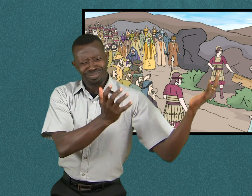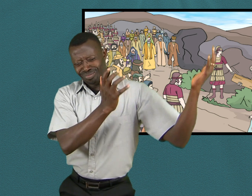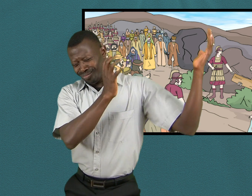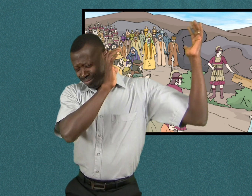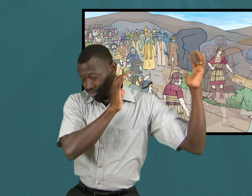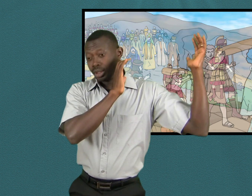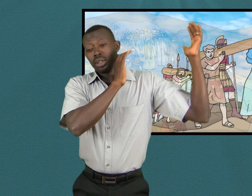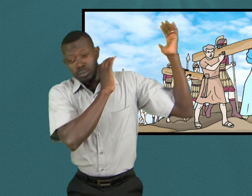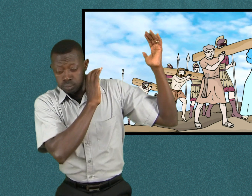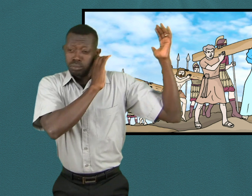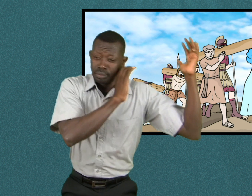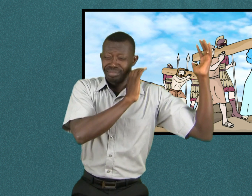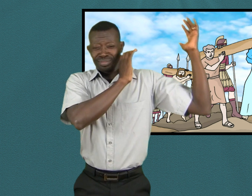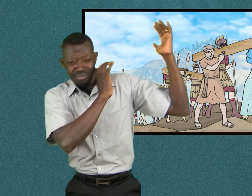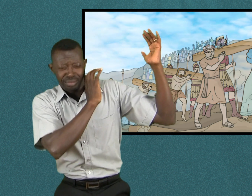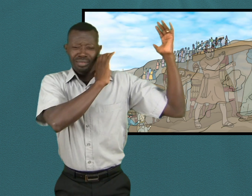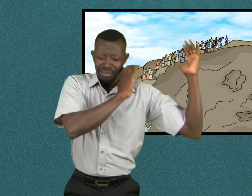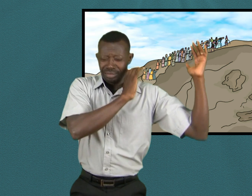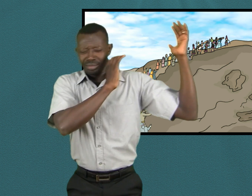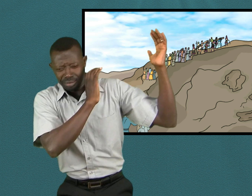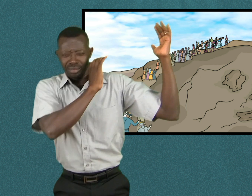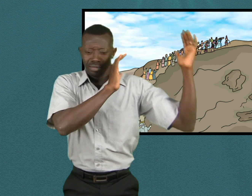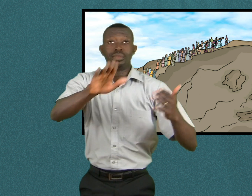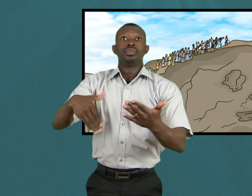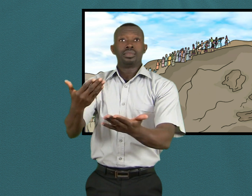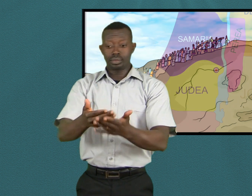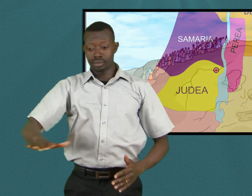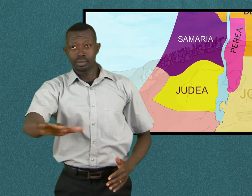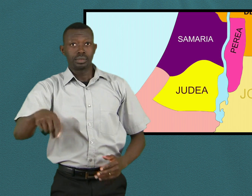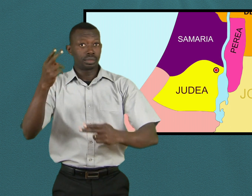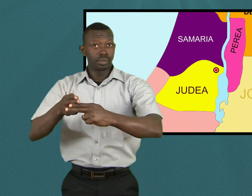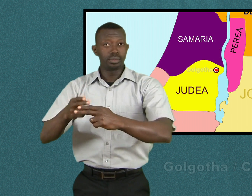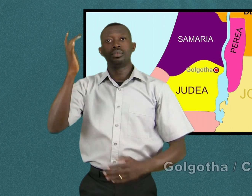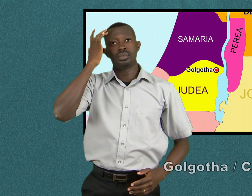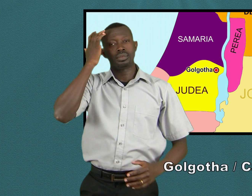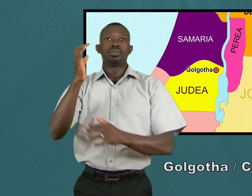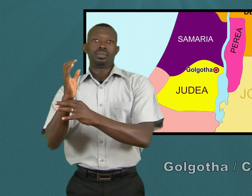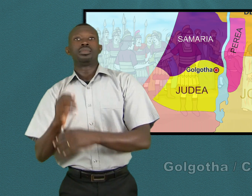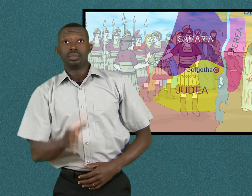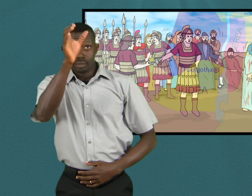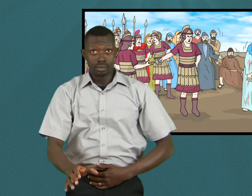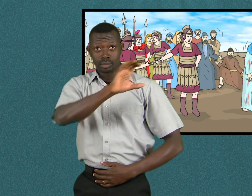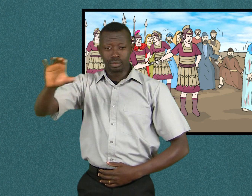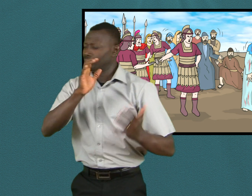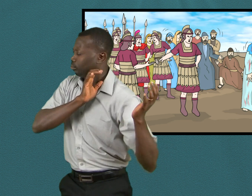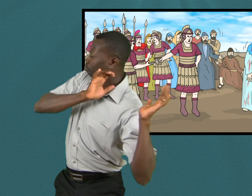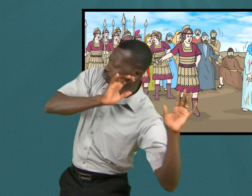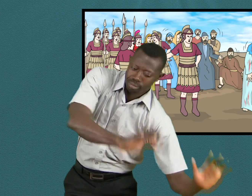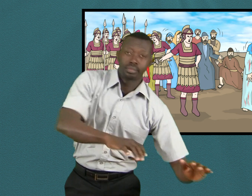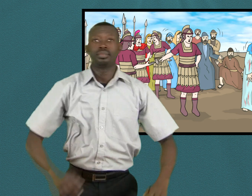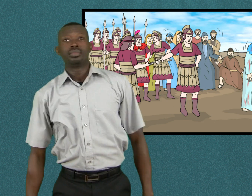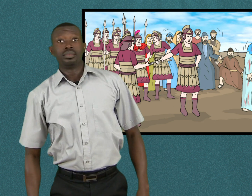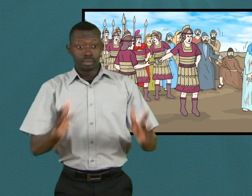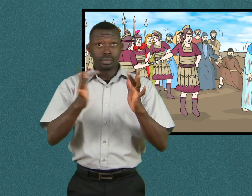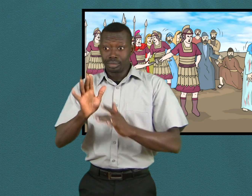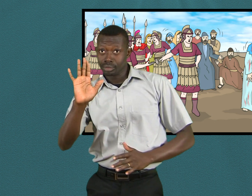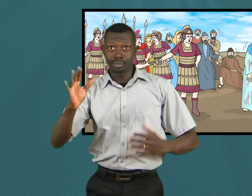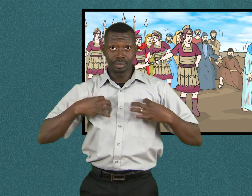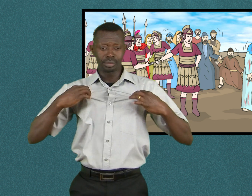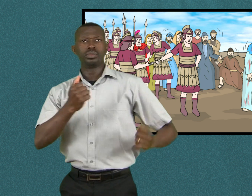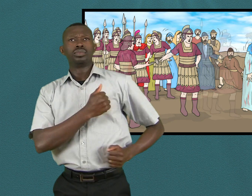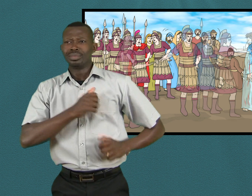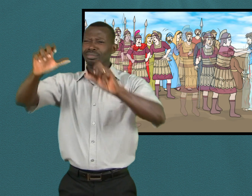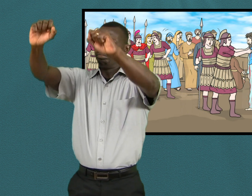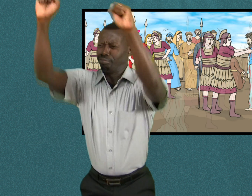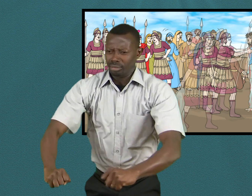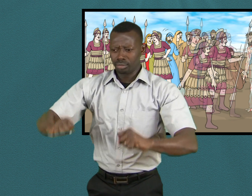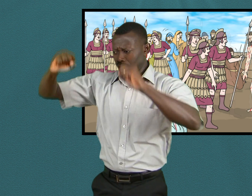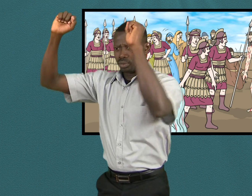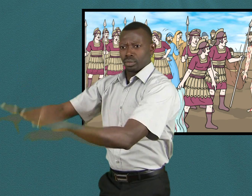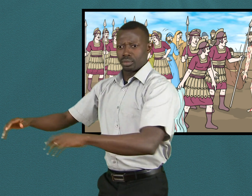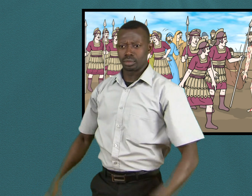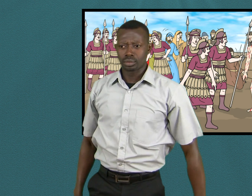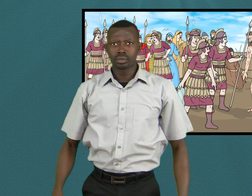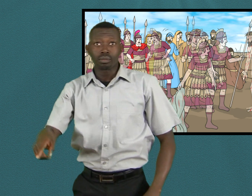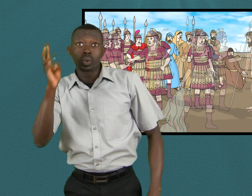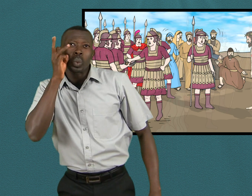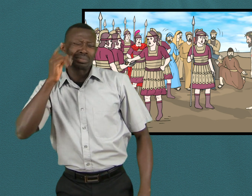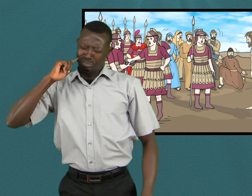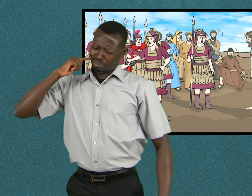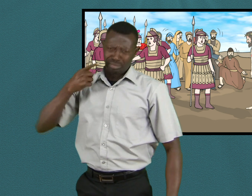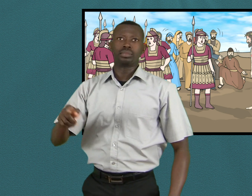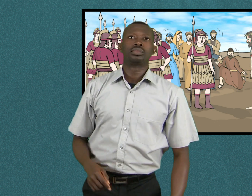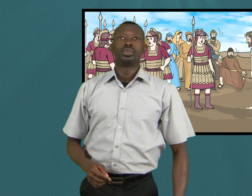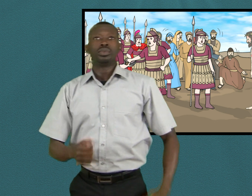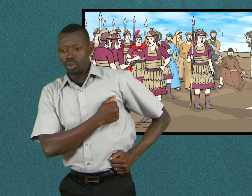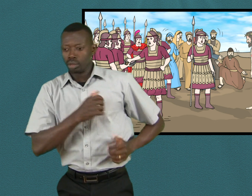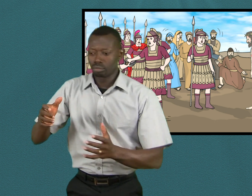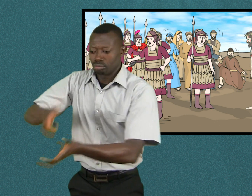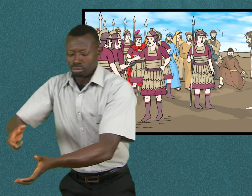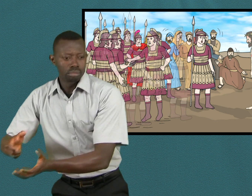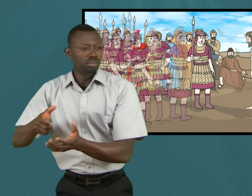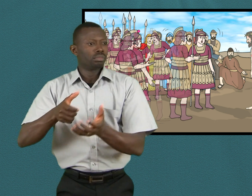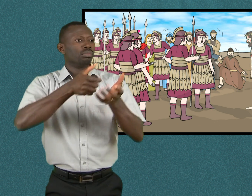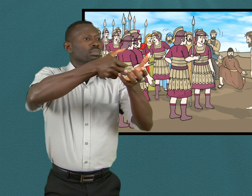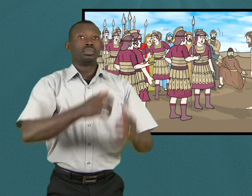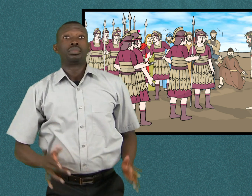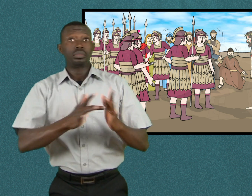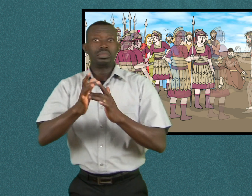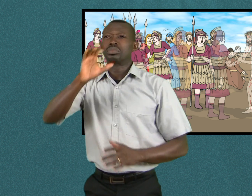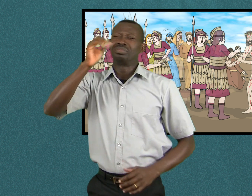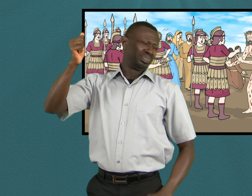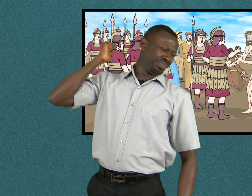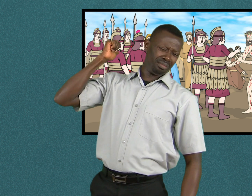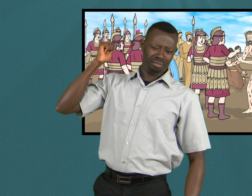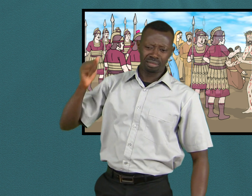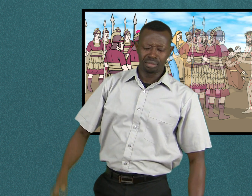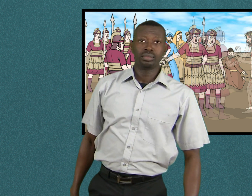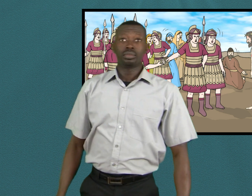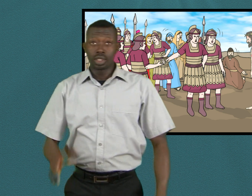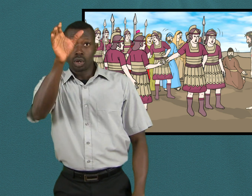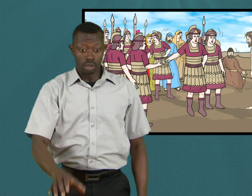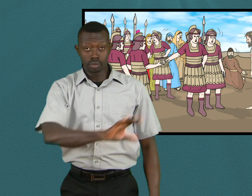And when they came to a place called Golgotha, which means The Place of the Skull, they offered Him wine to drink, mixed with gall;